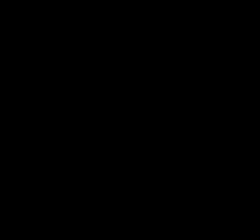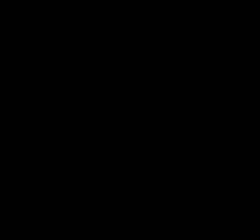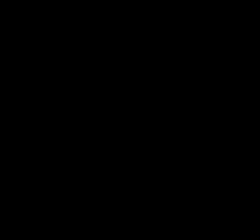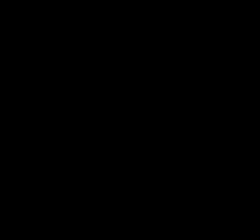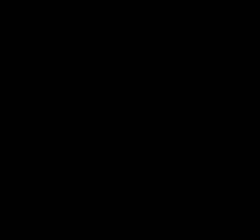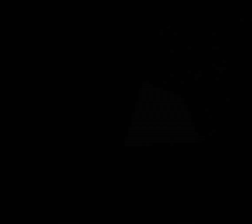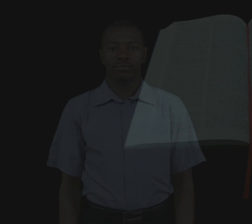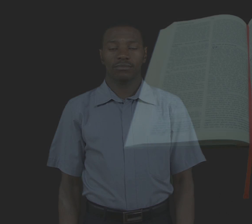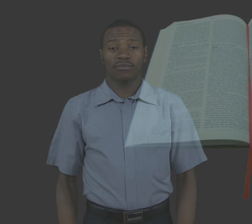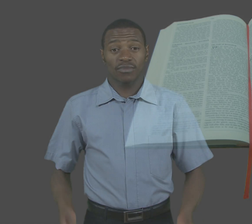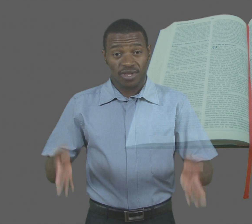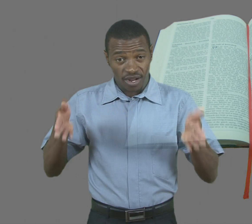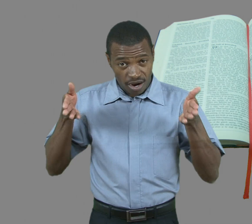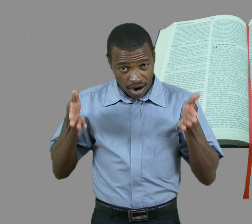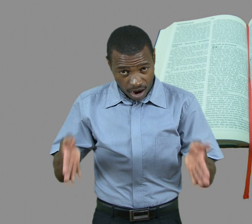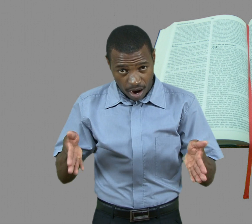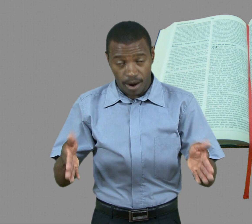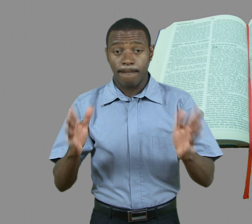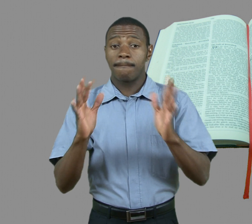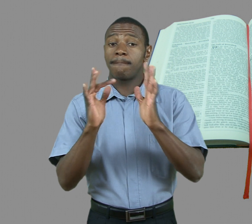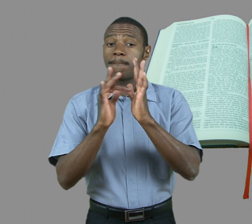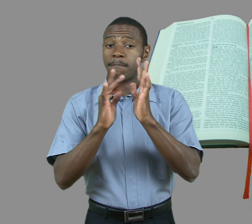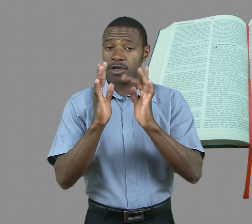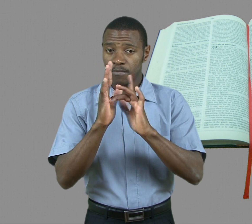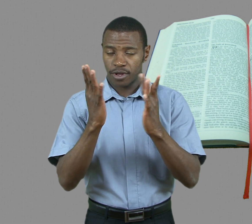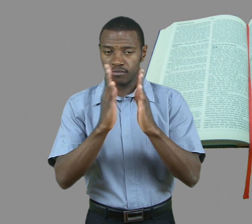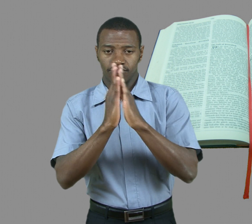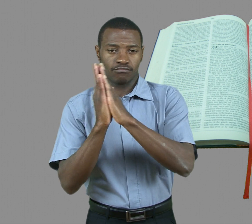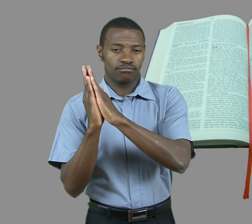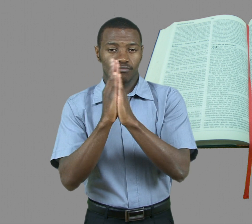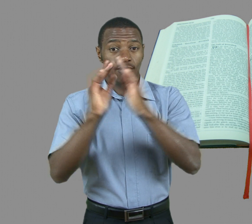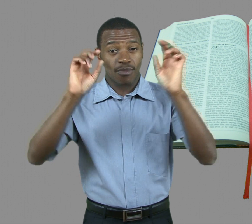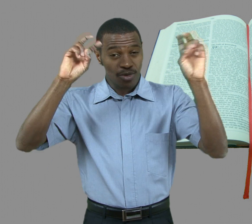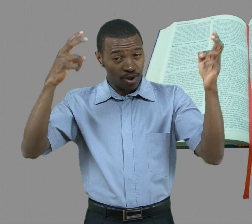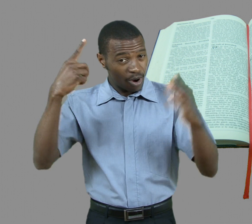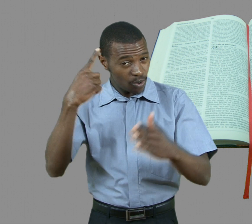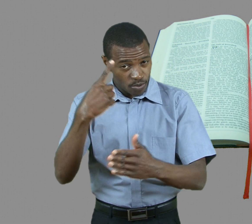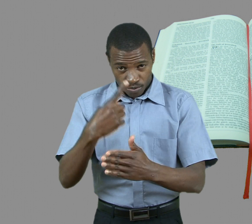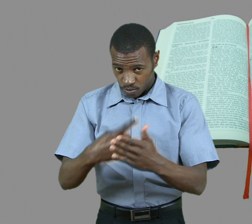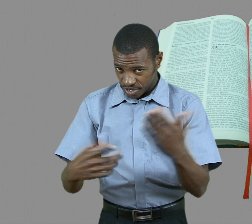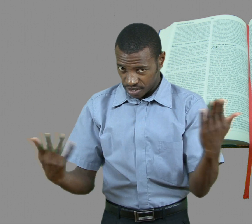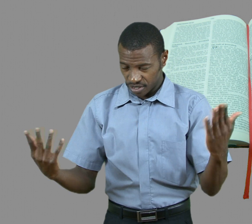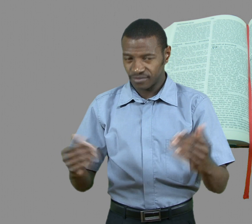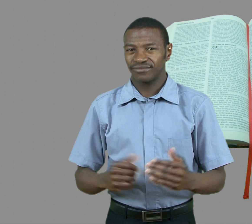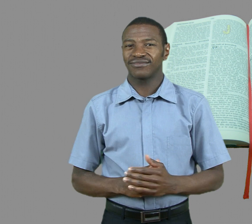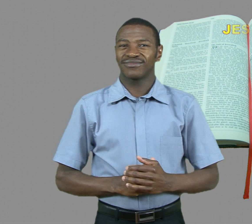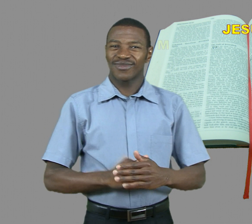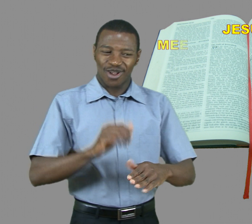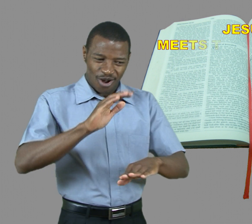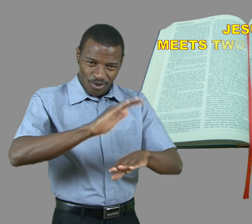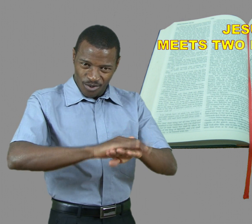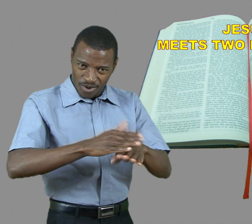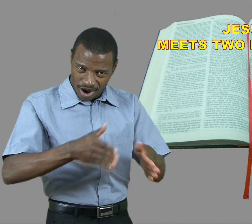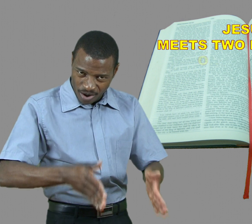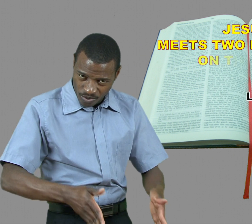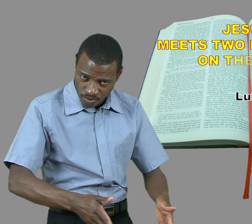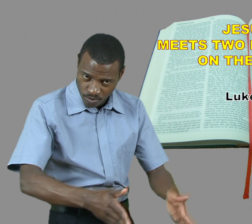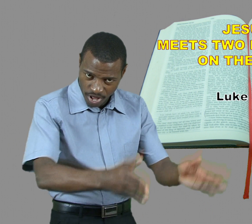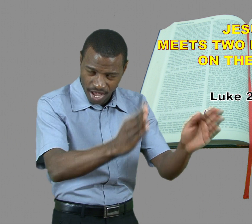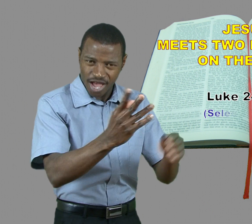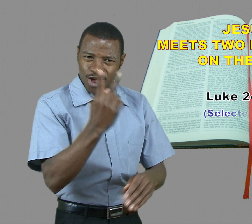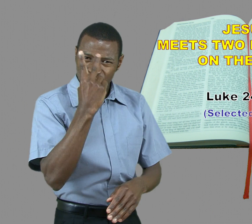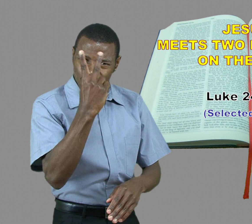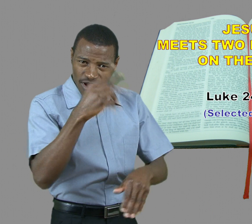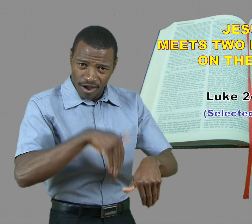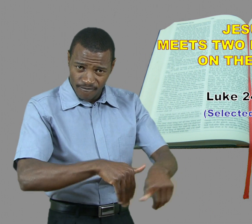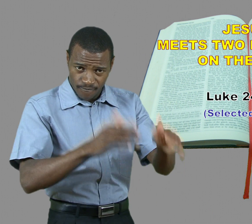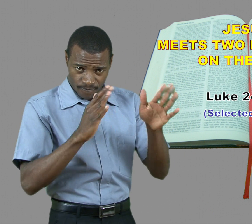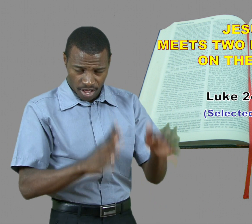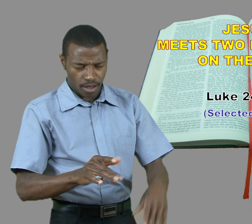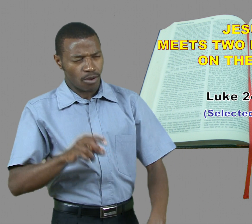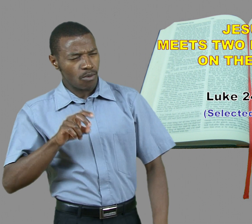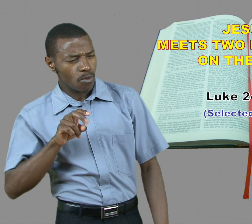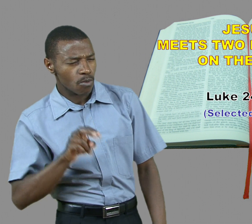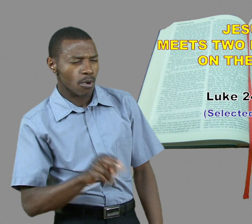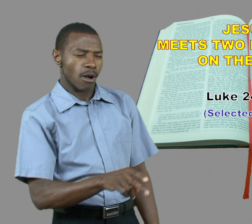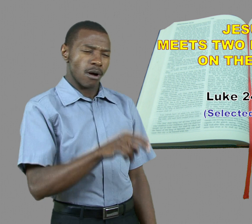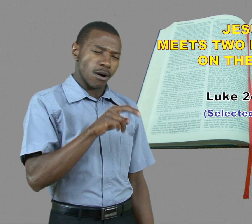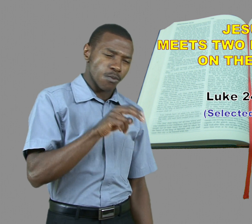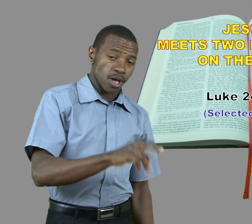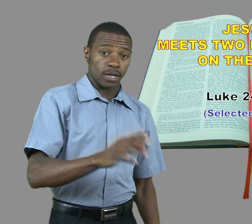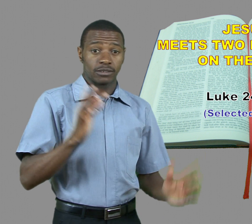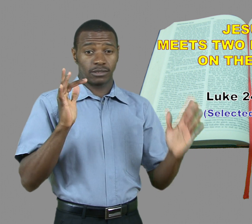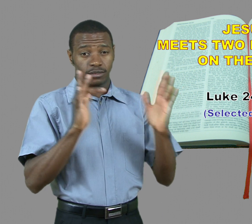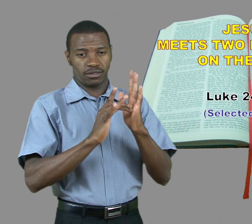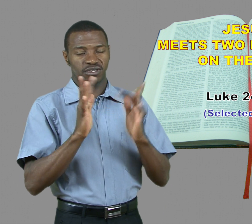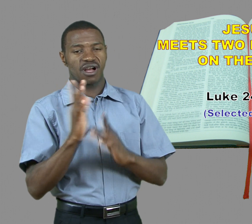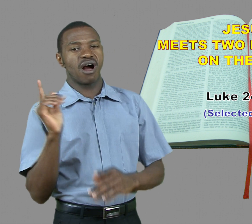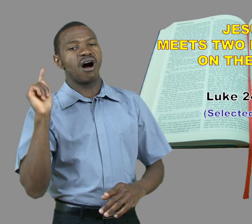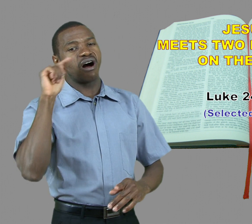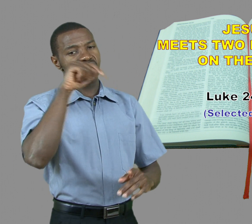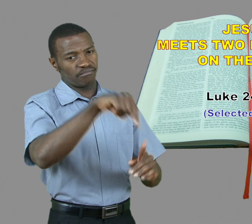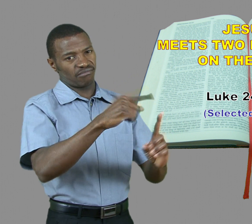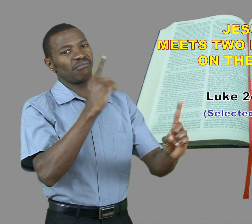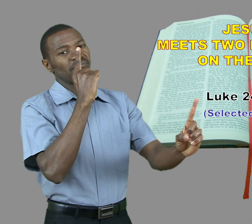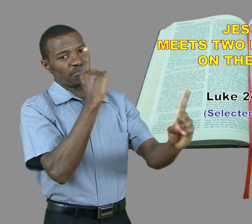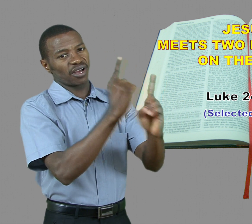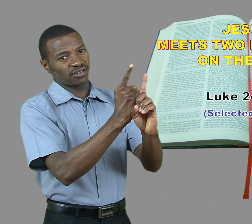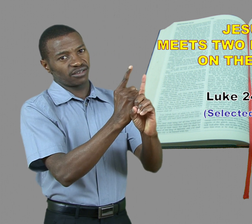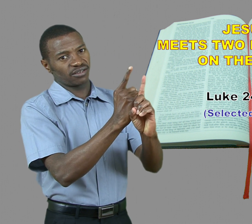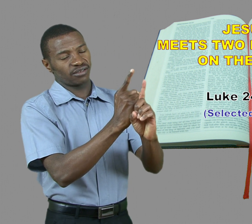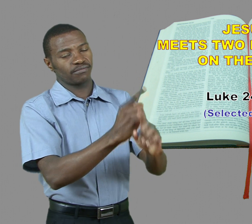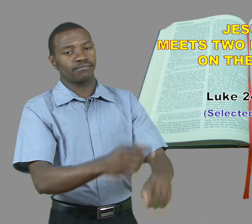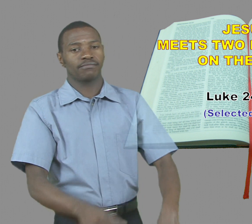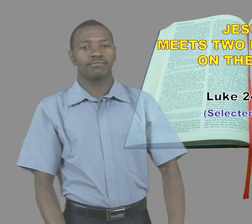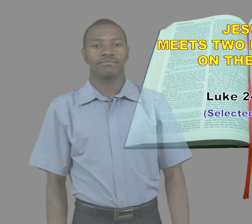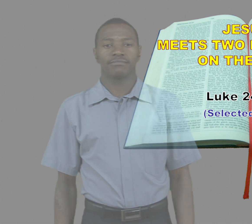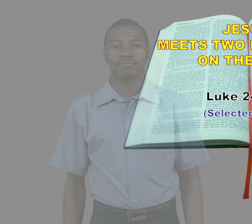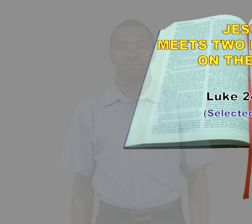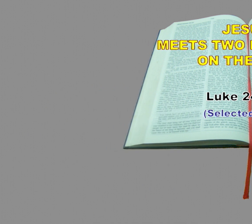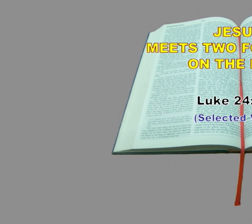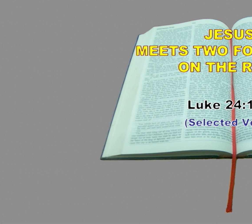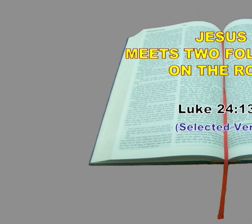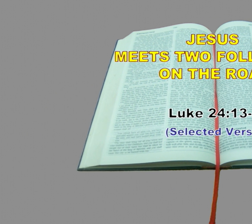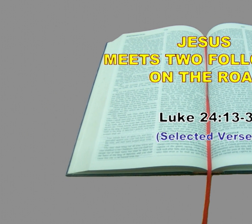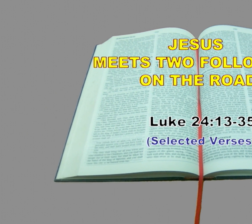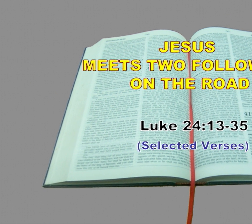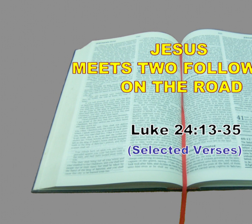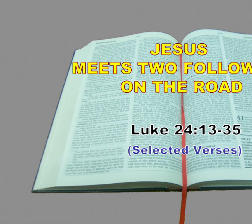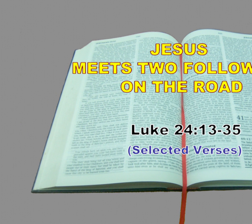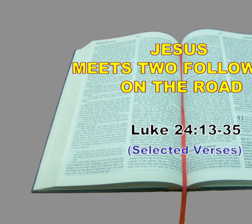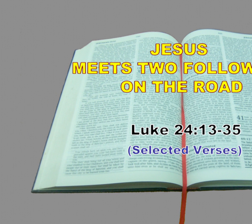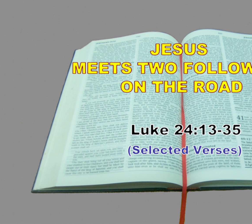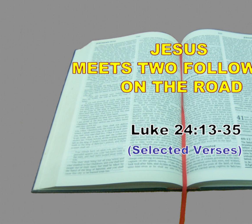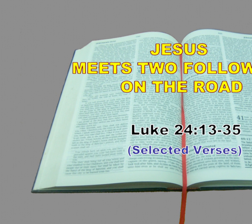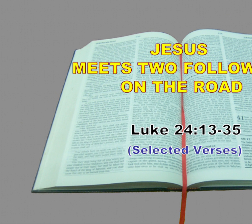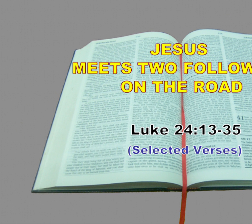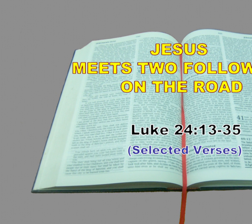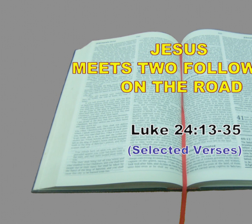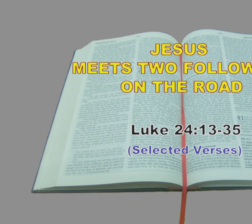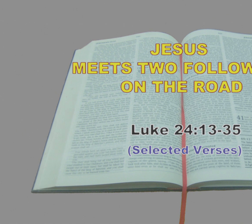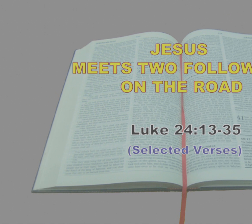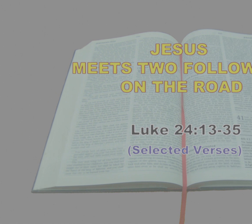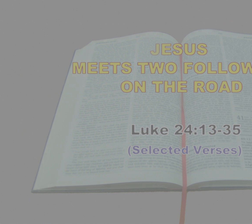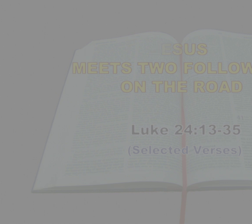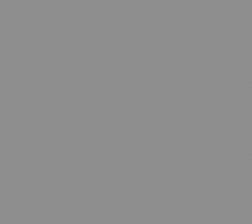Jesus meets two followers on the road to Emmaus